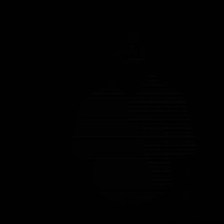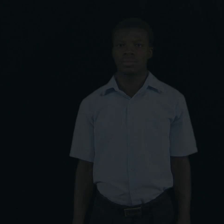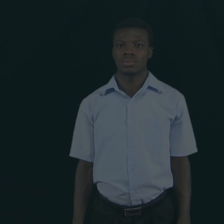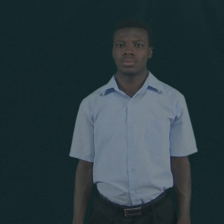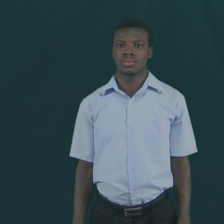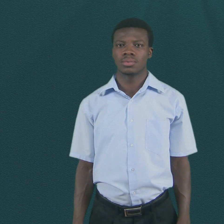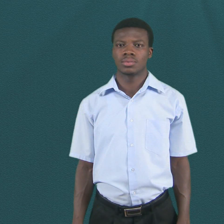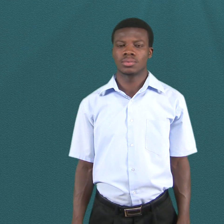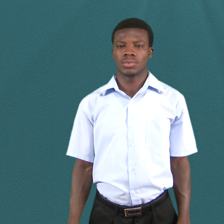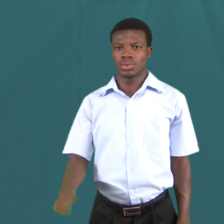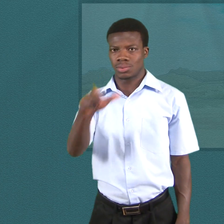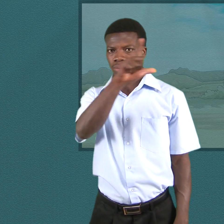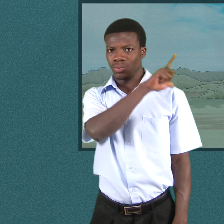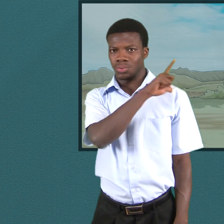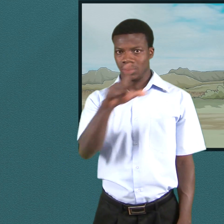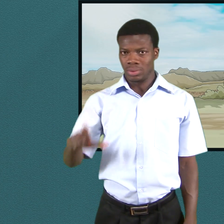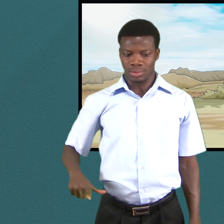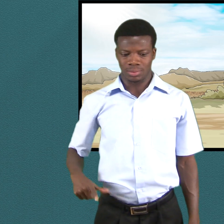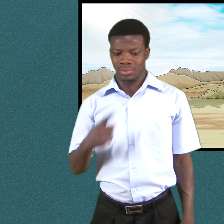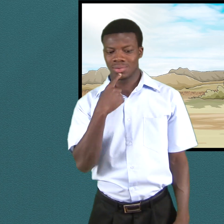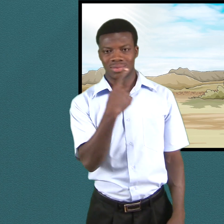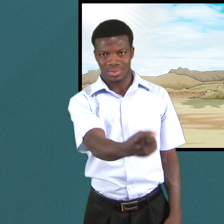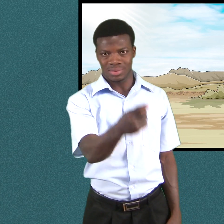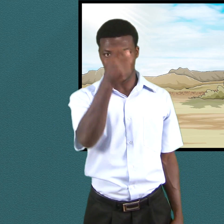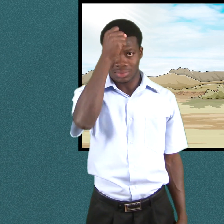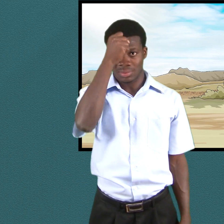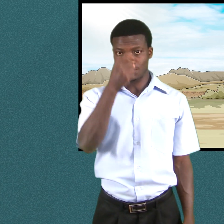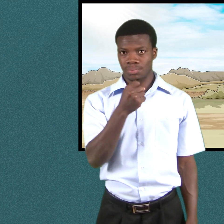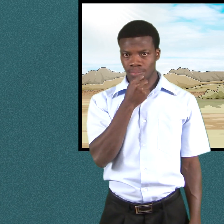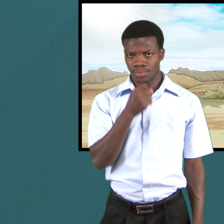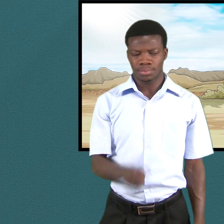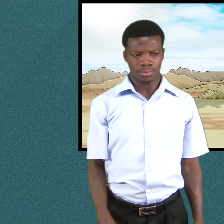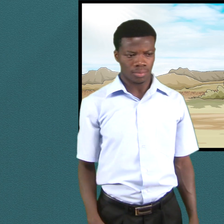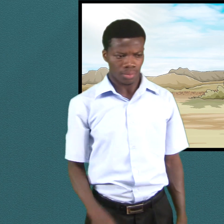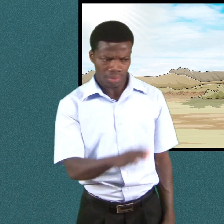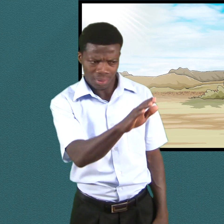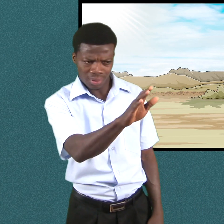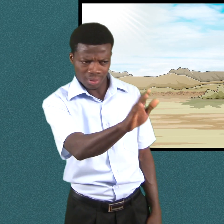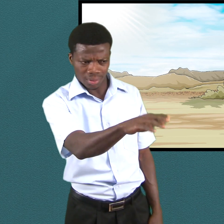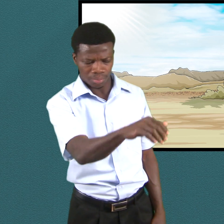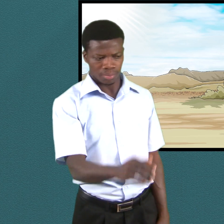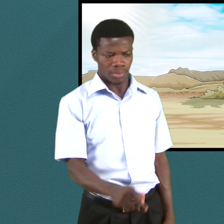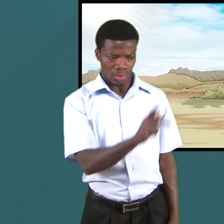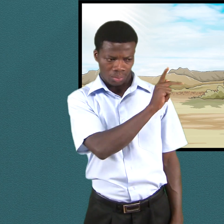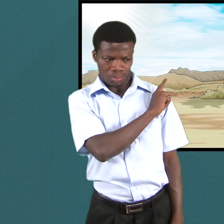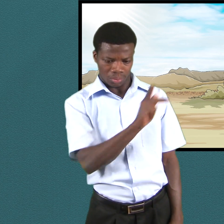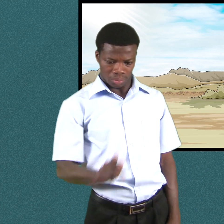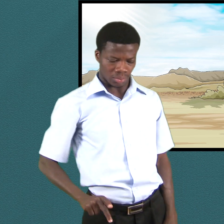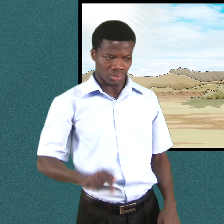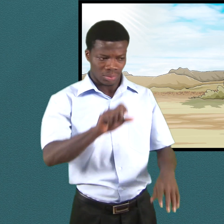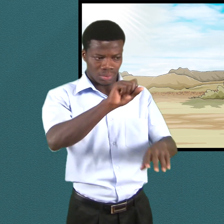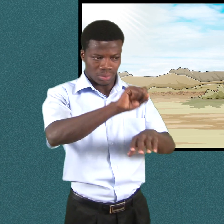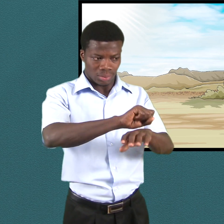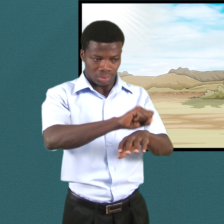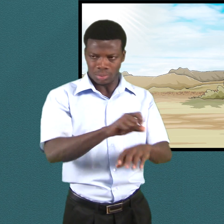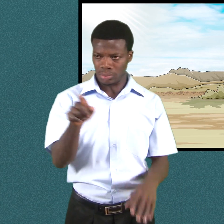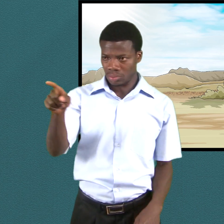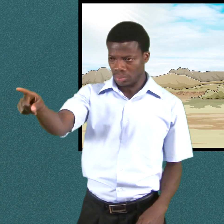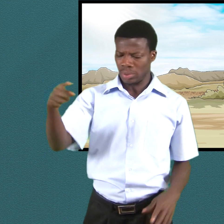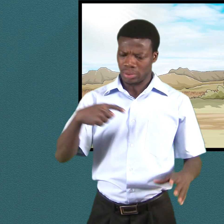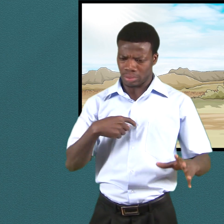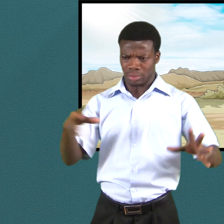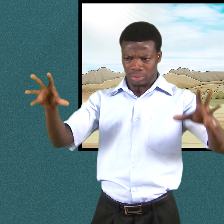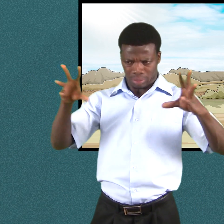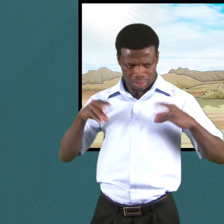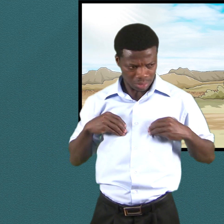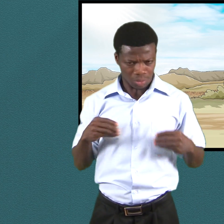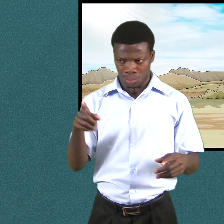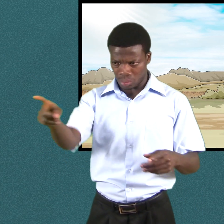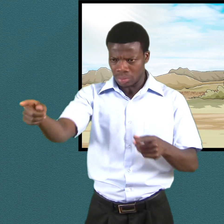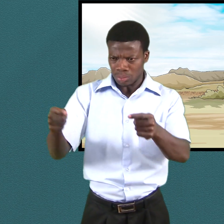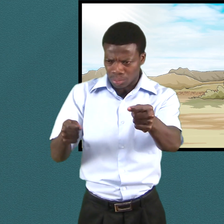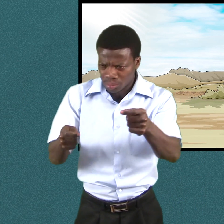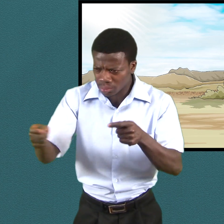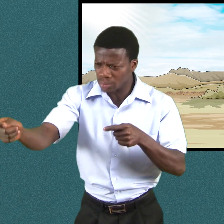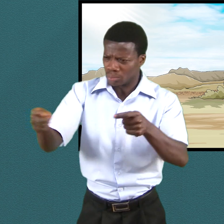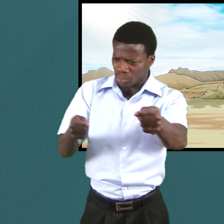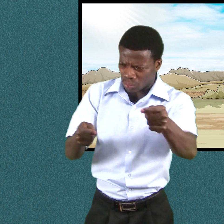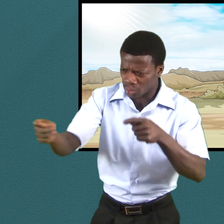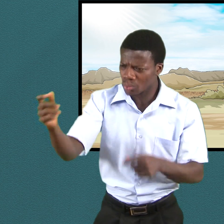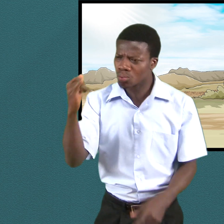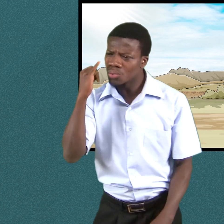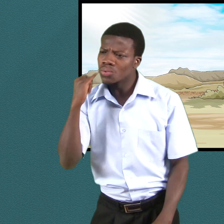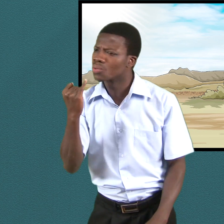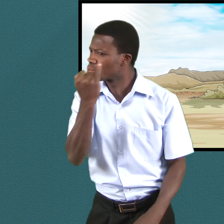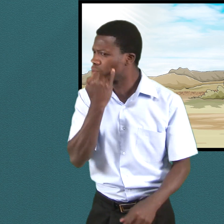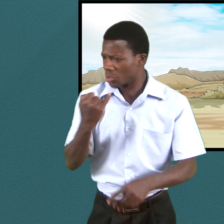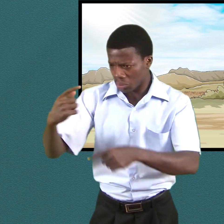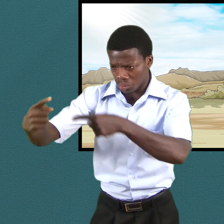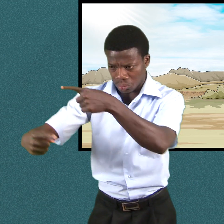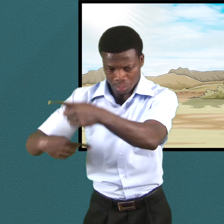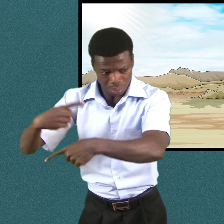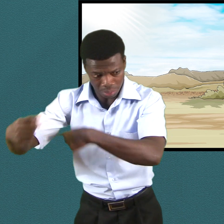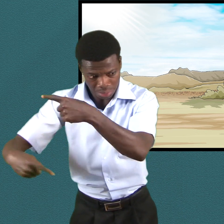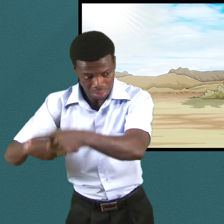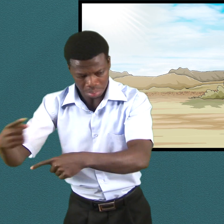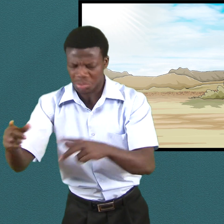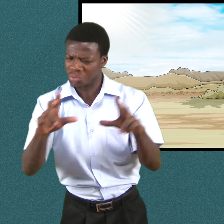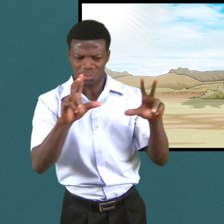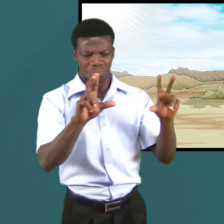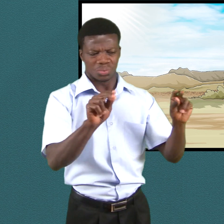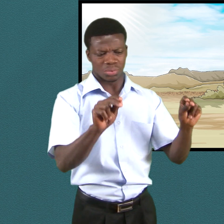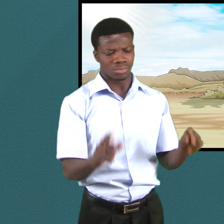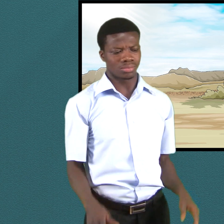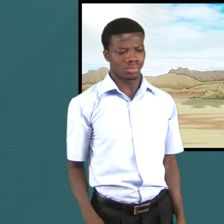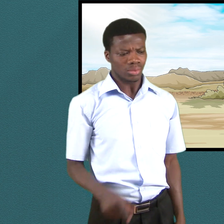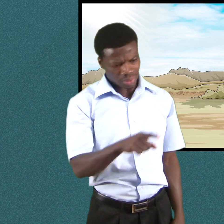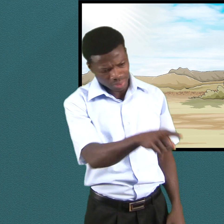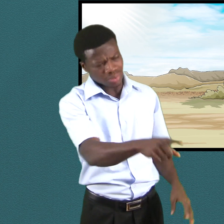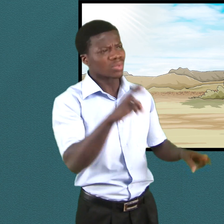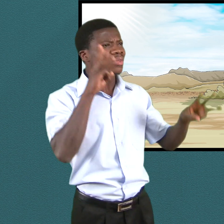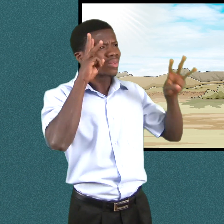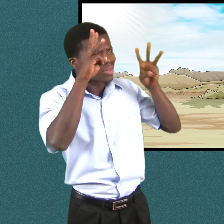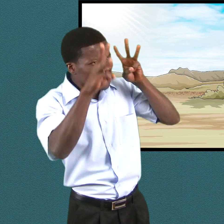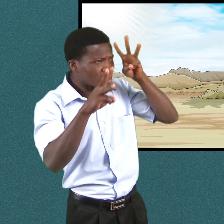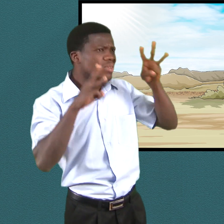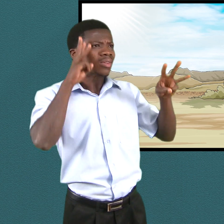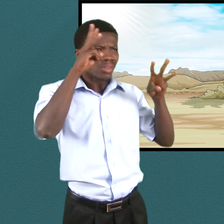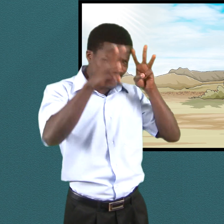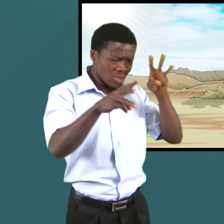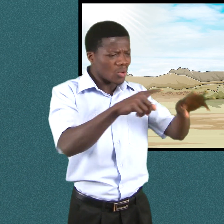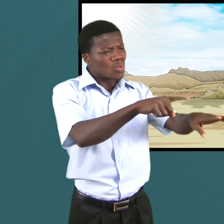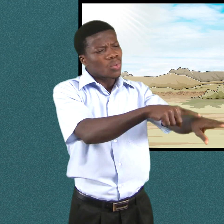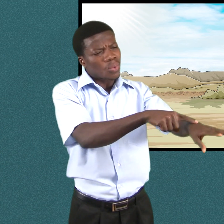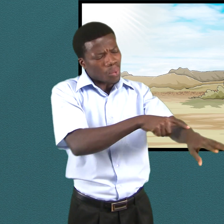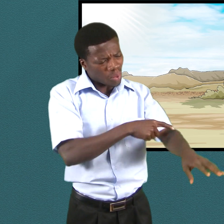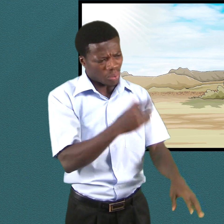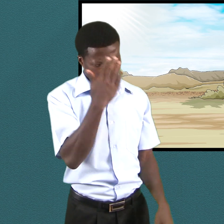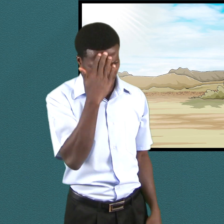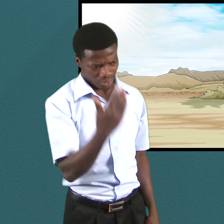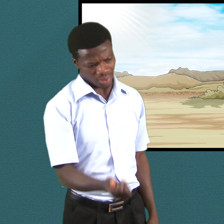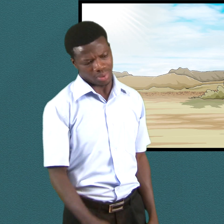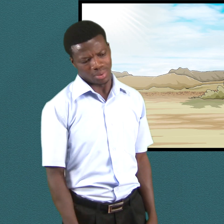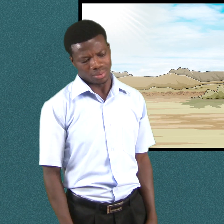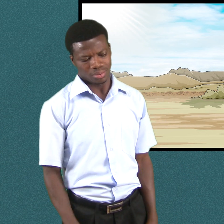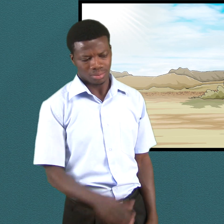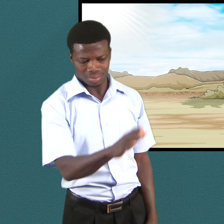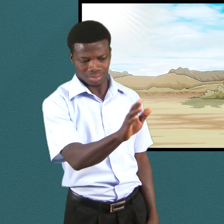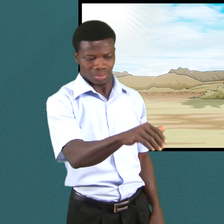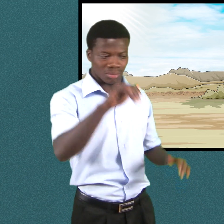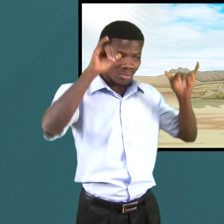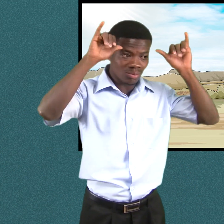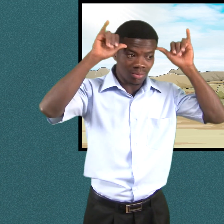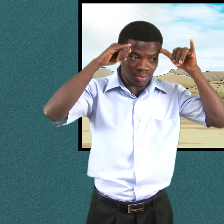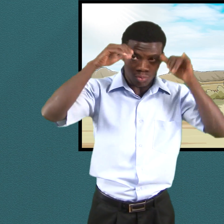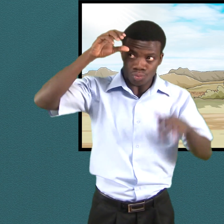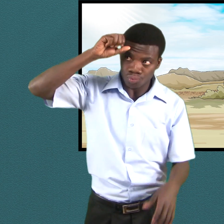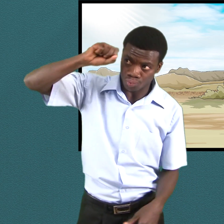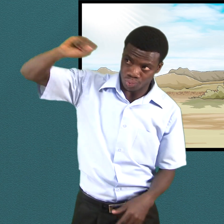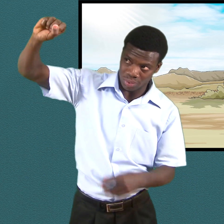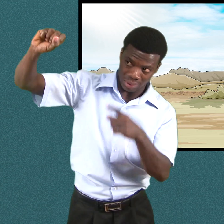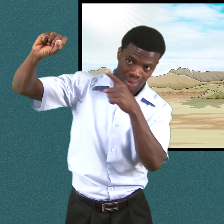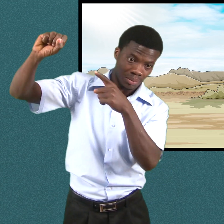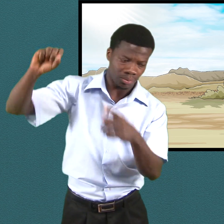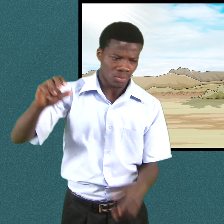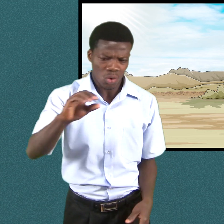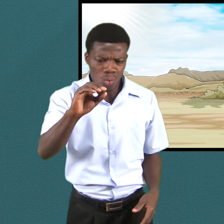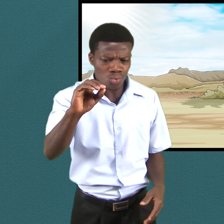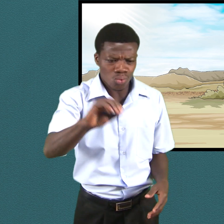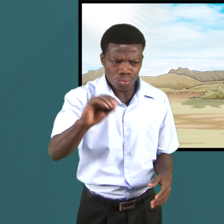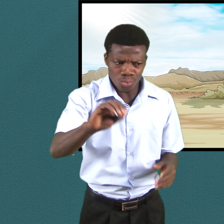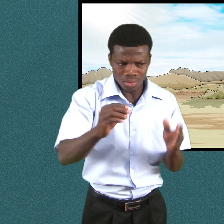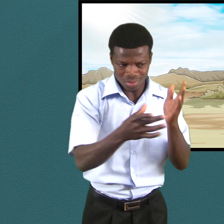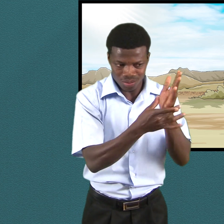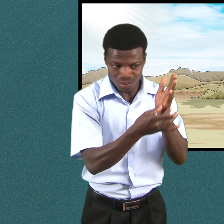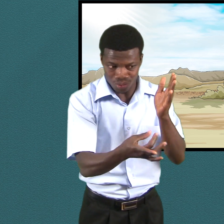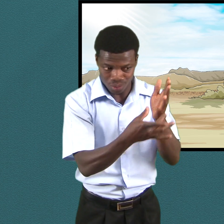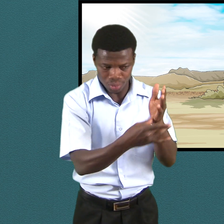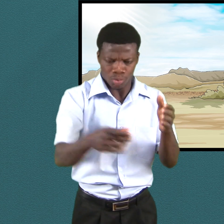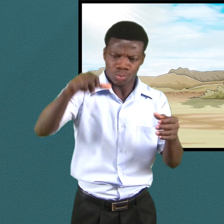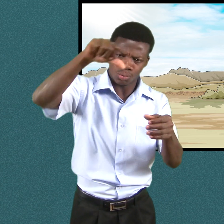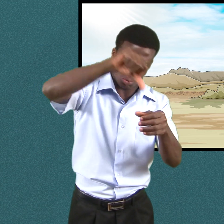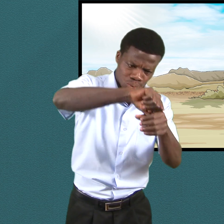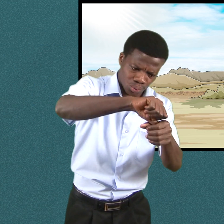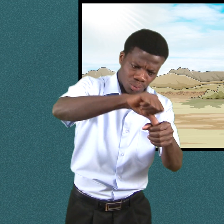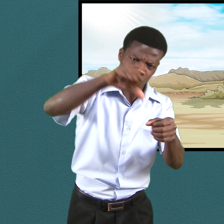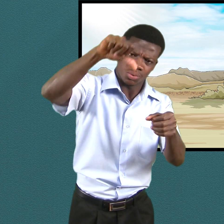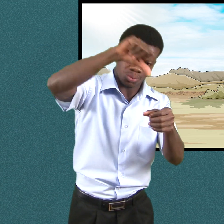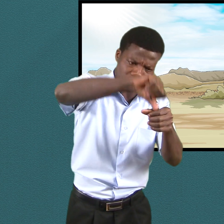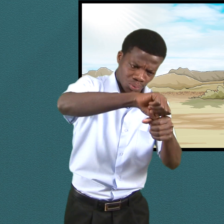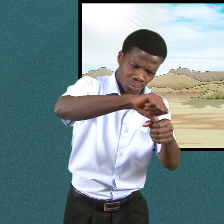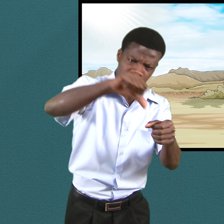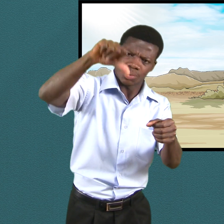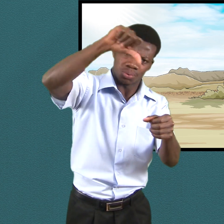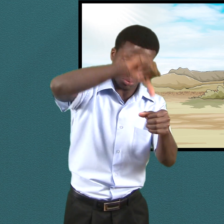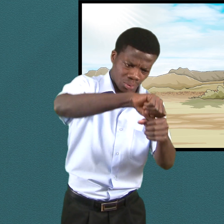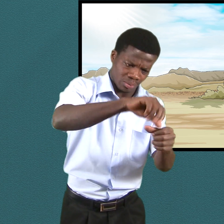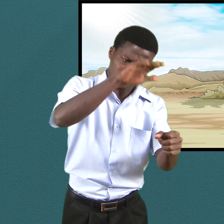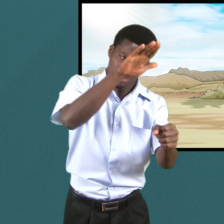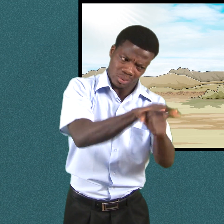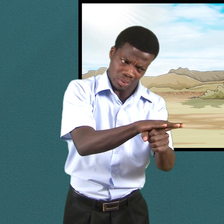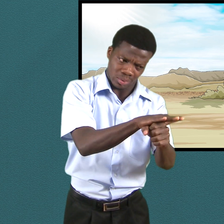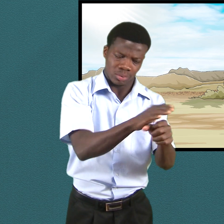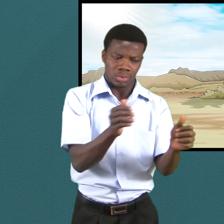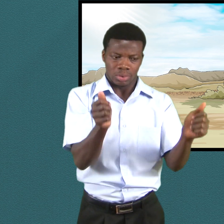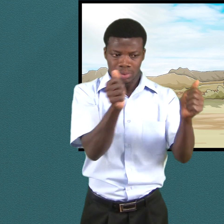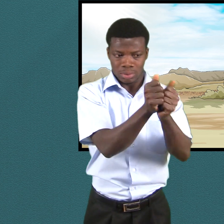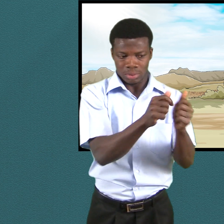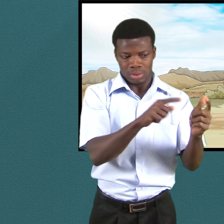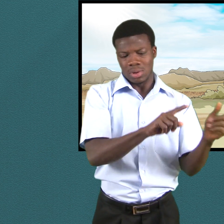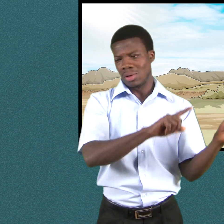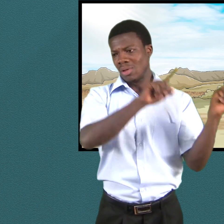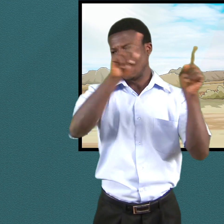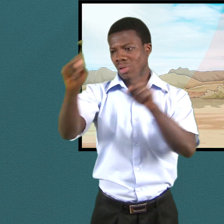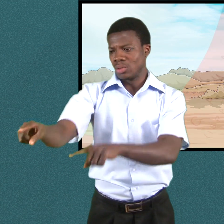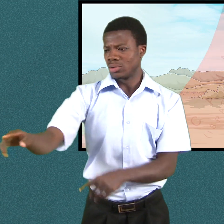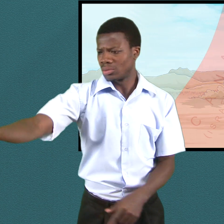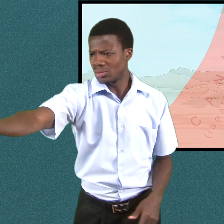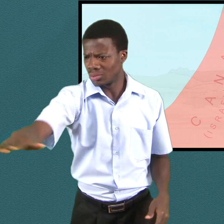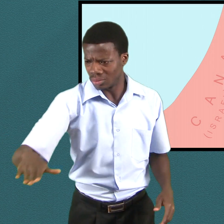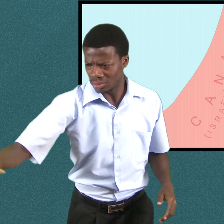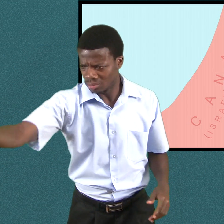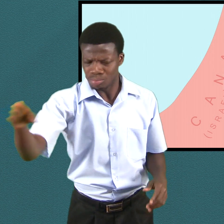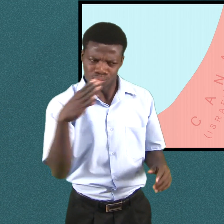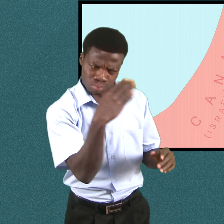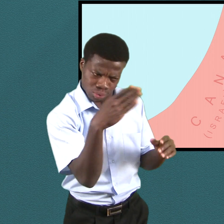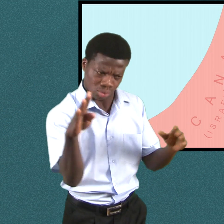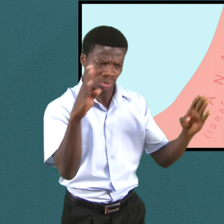Now the LORD said to Samuel, “How long are you going to mourn for Saul, since I have rejected him as king over Israel? Fill your horn with oil and go.